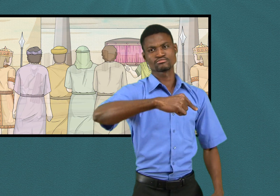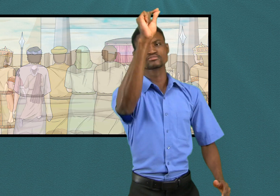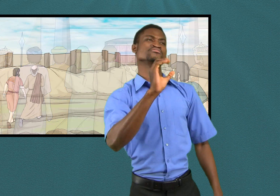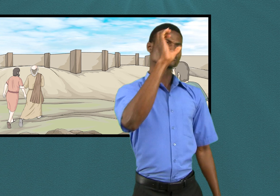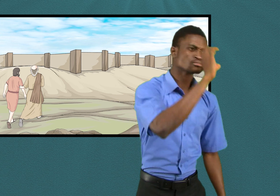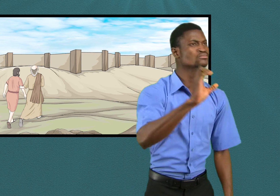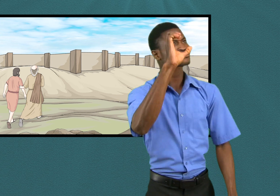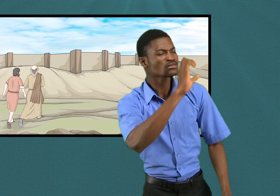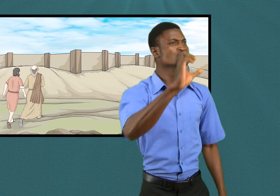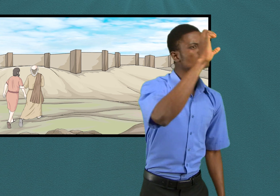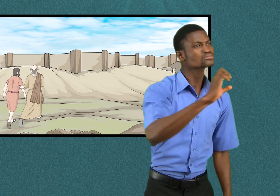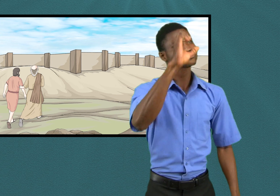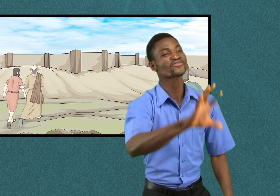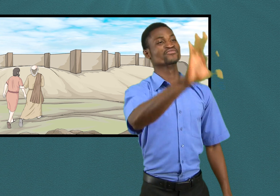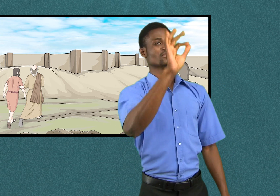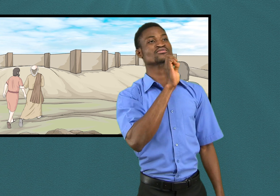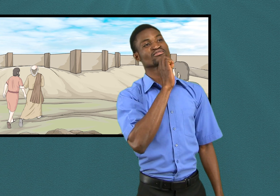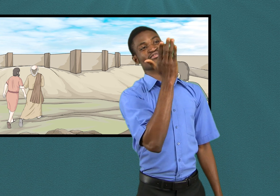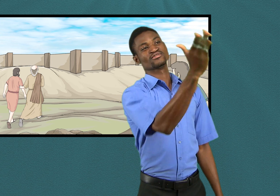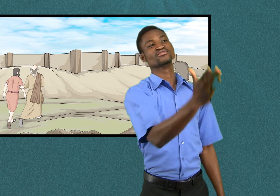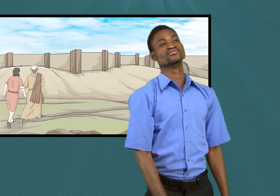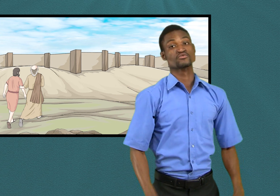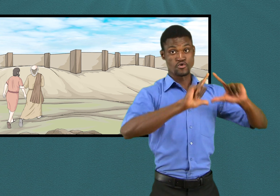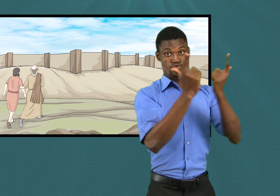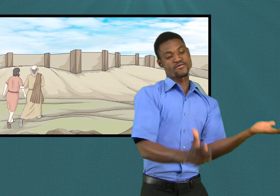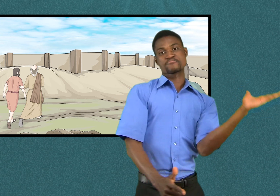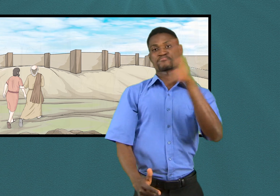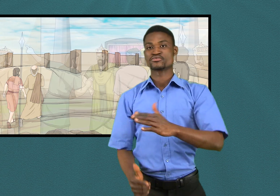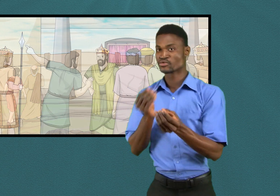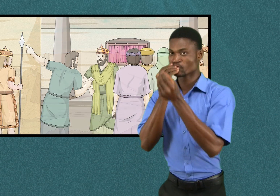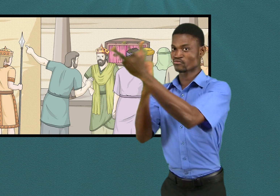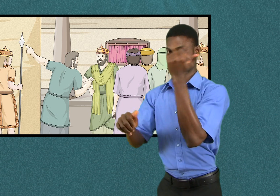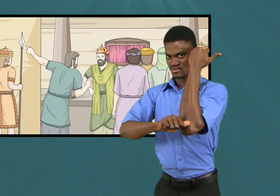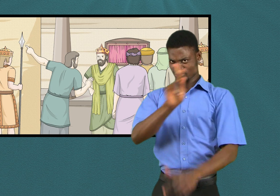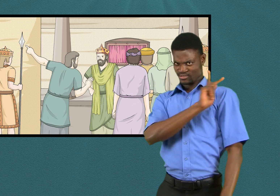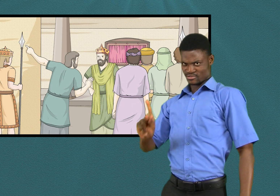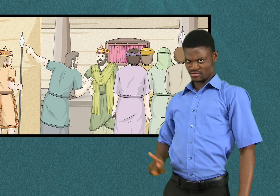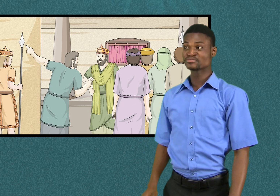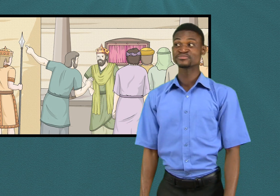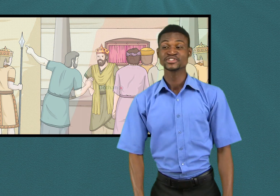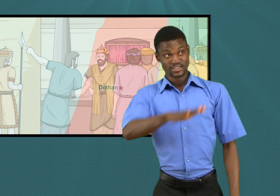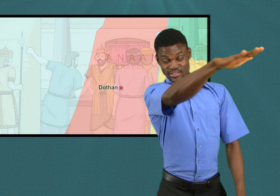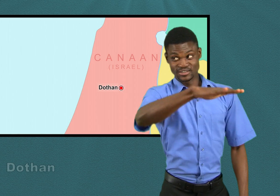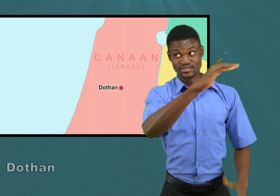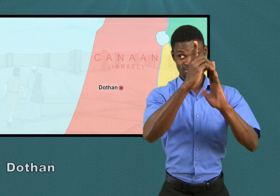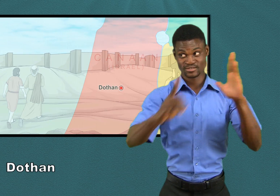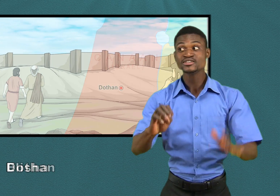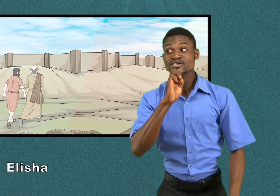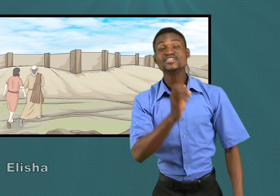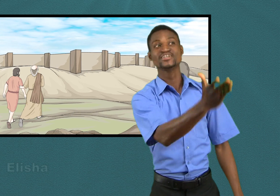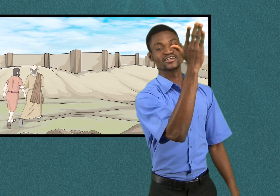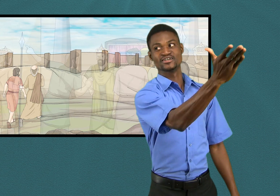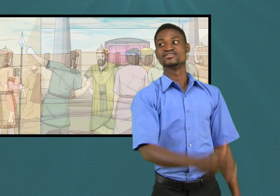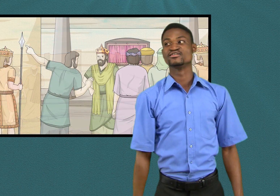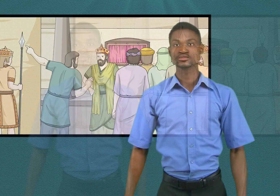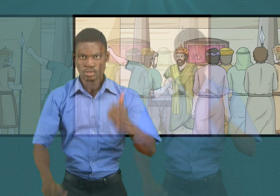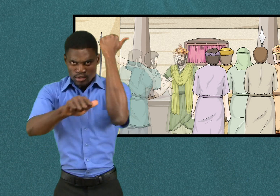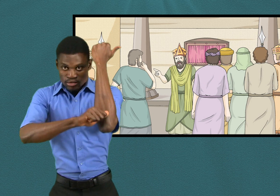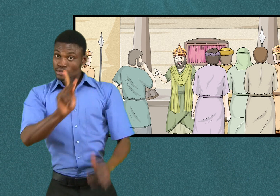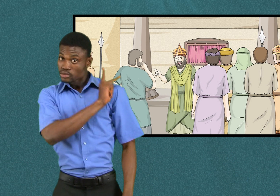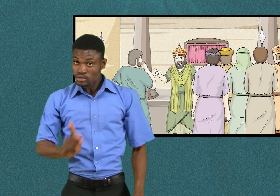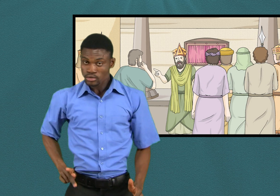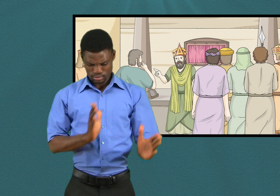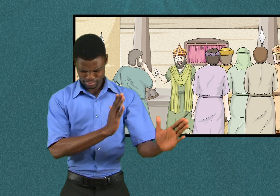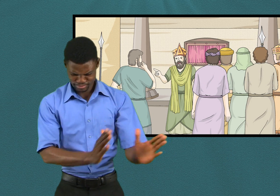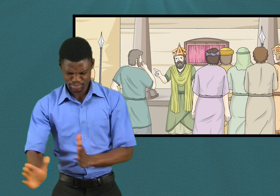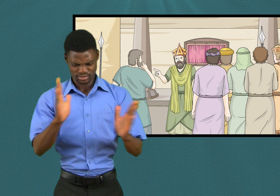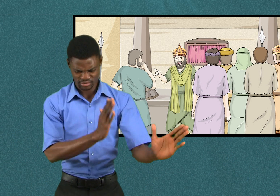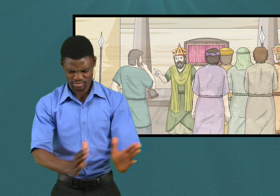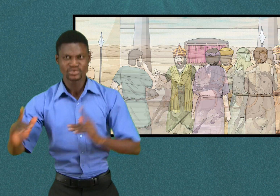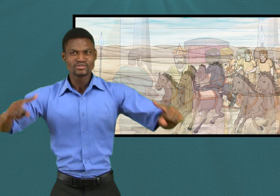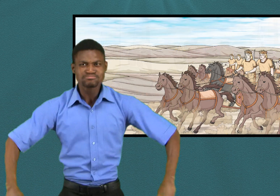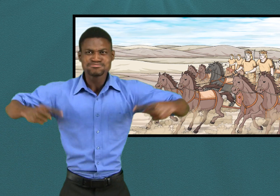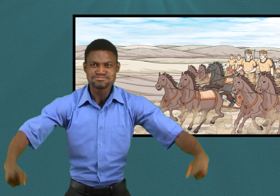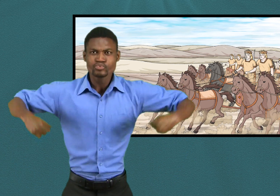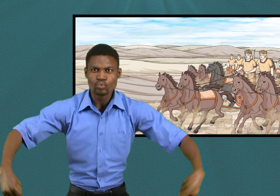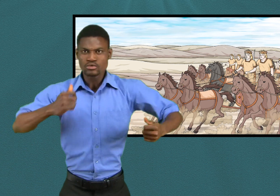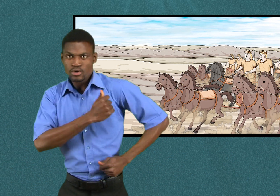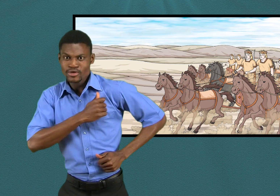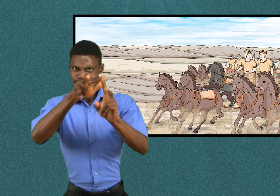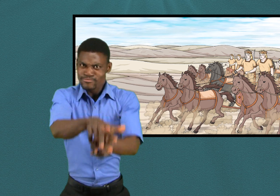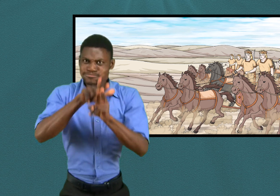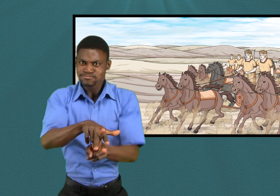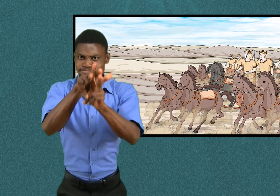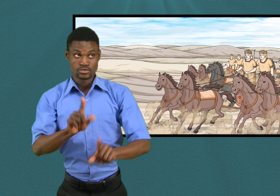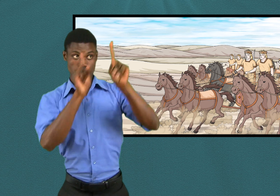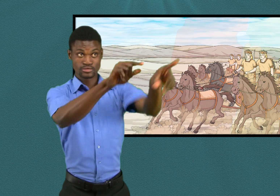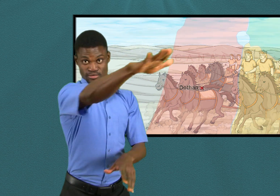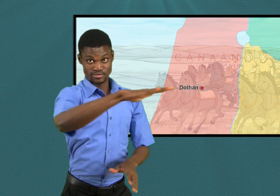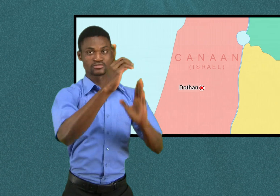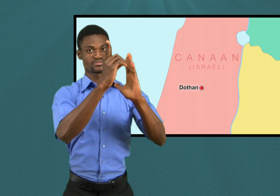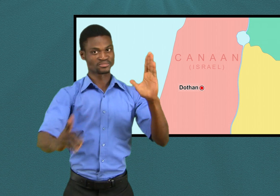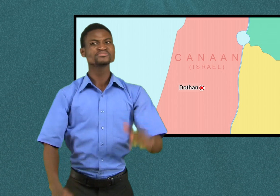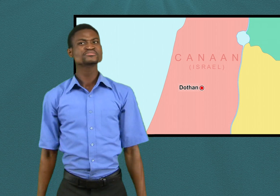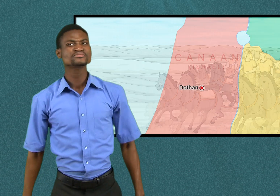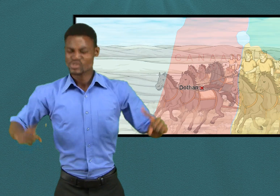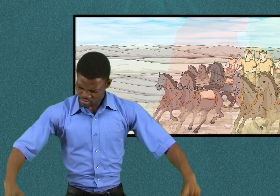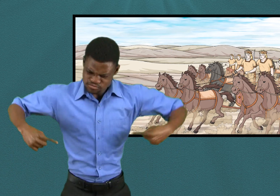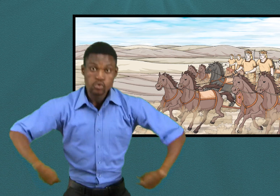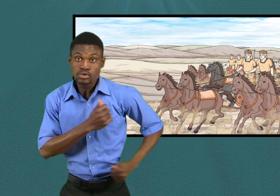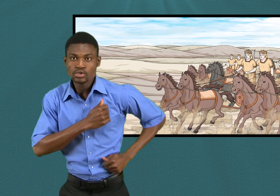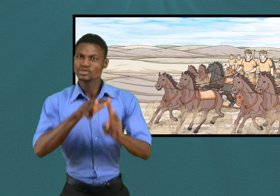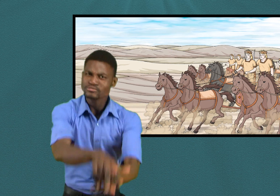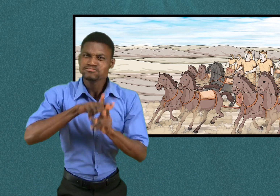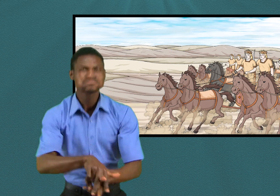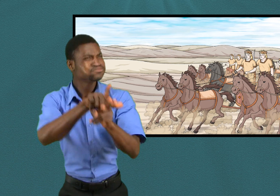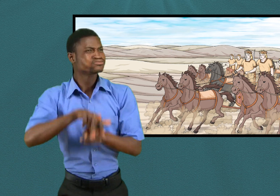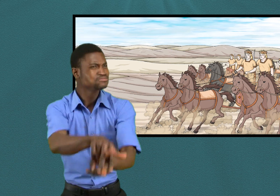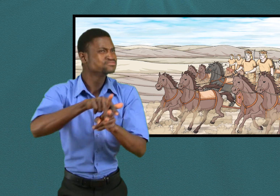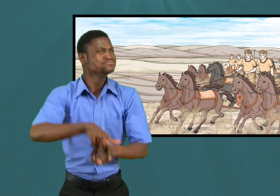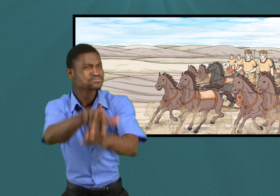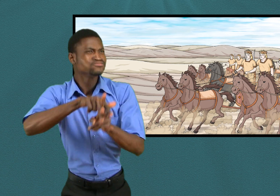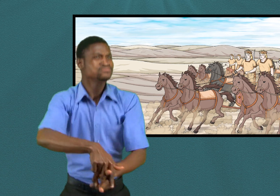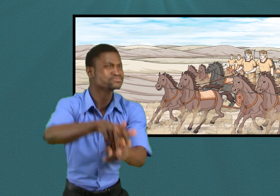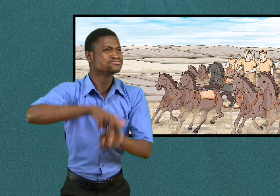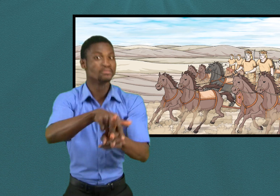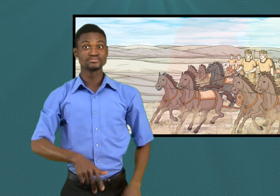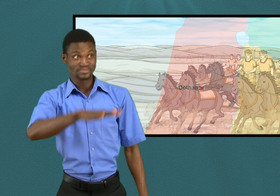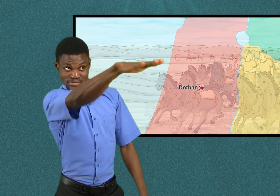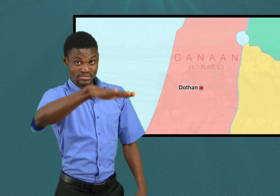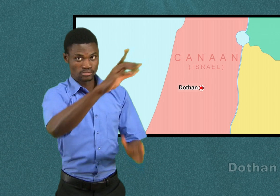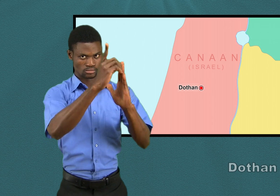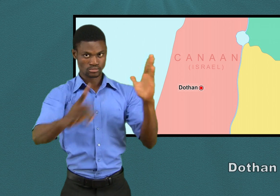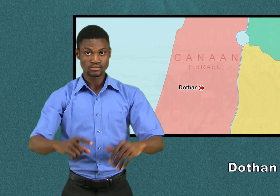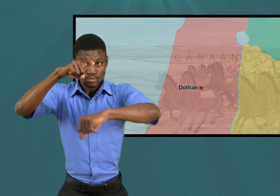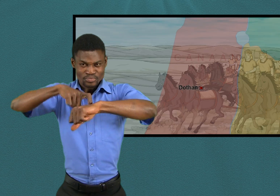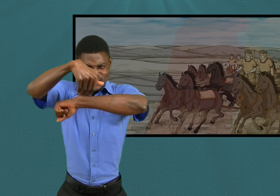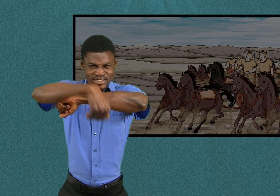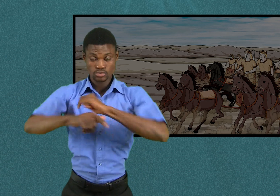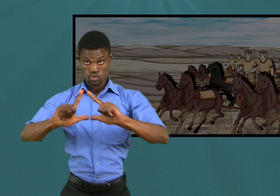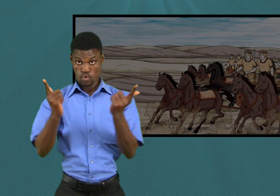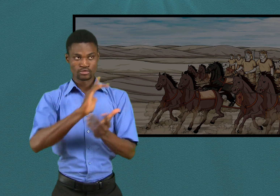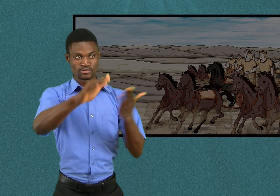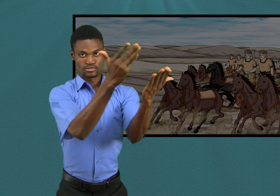On receiving the report, “Elisha is in Dothan,” the king of Aram sent horses, chariots, and a great army.